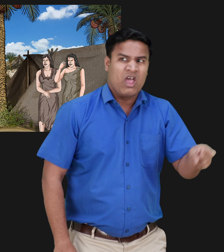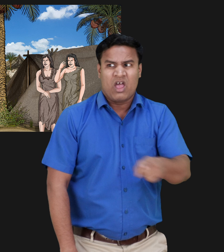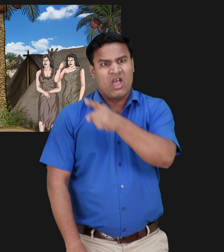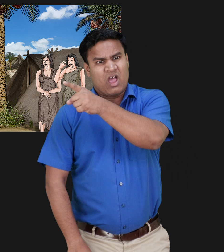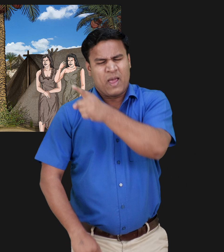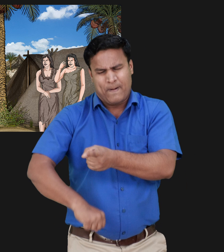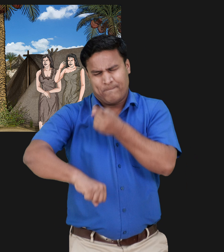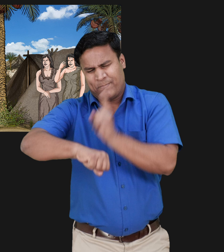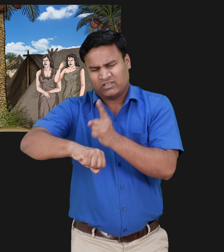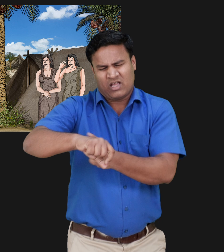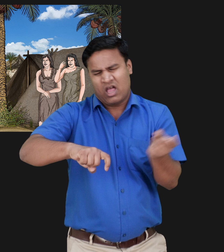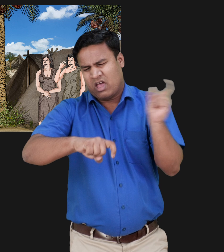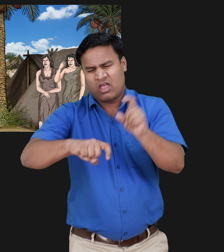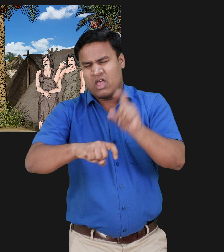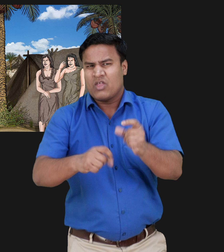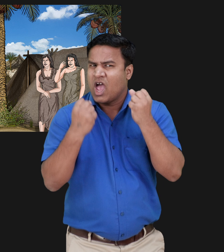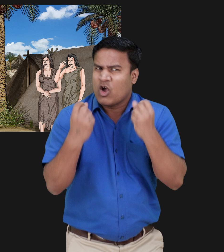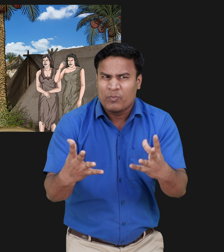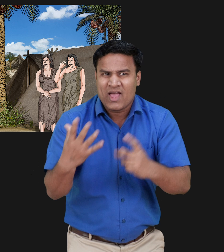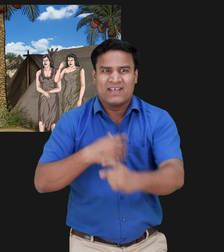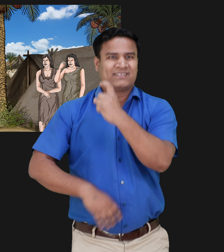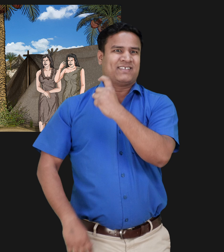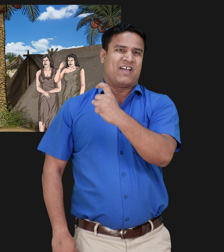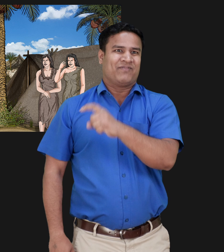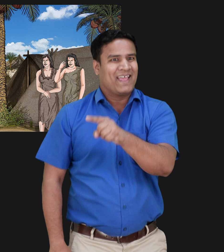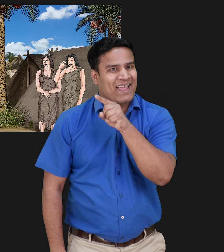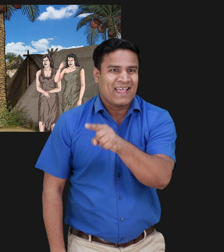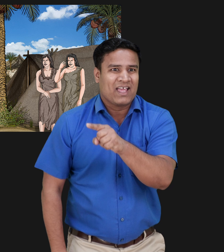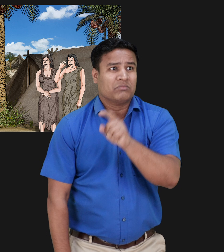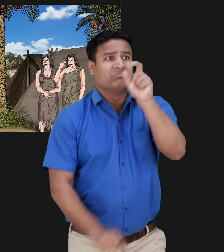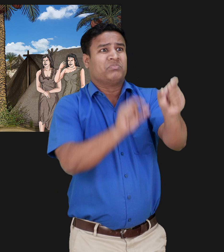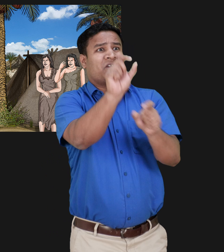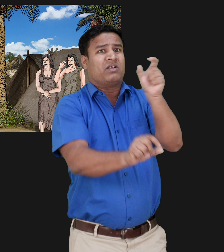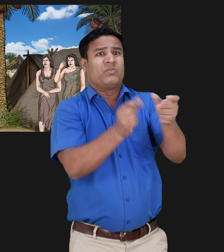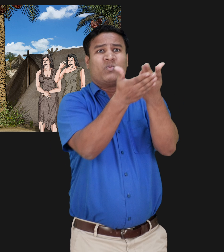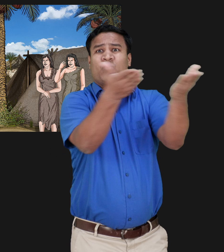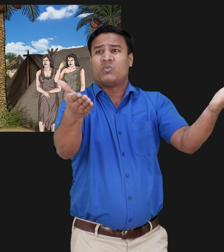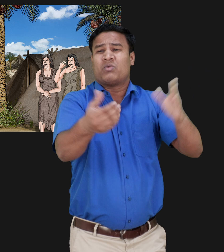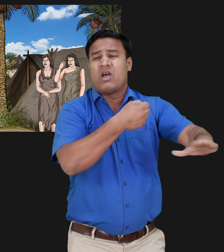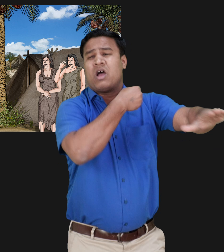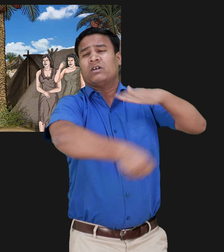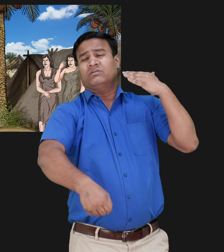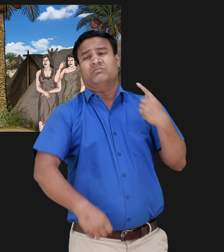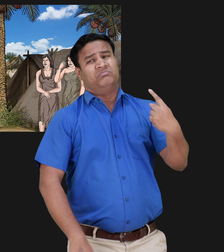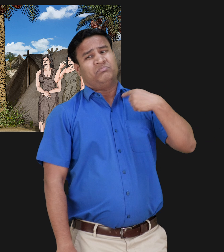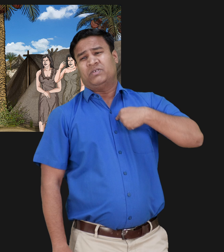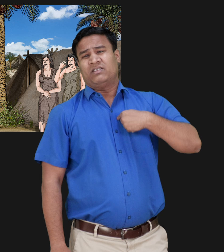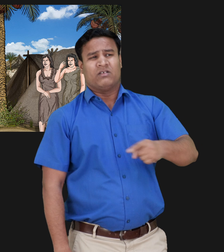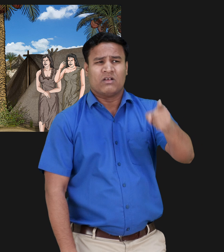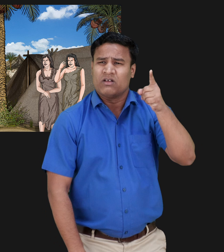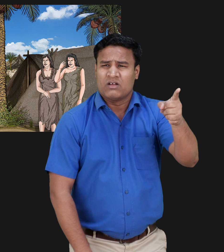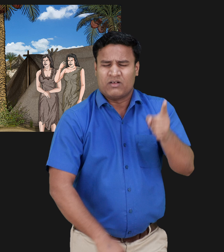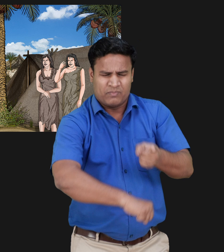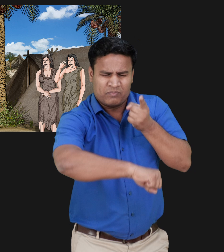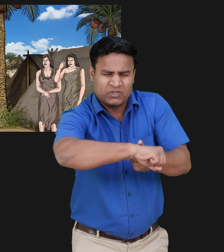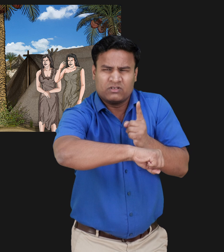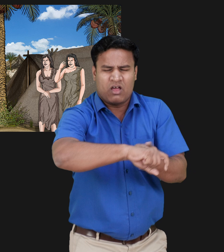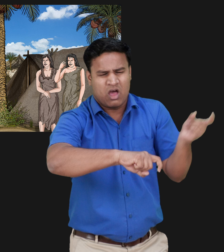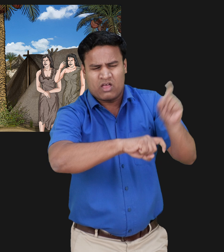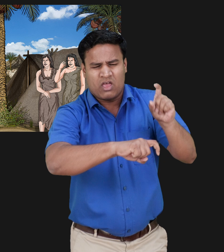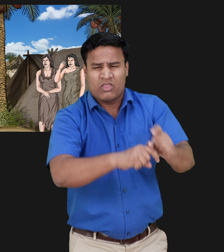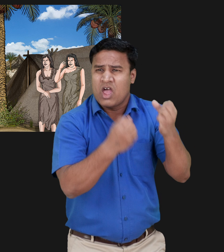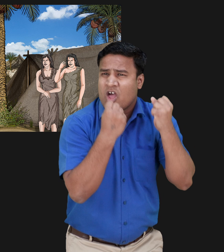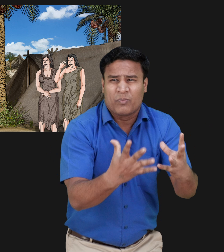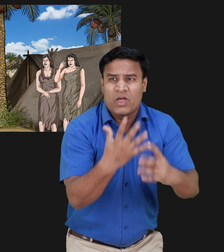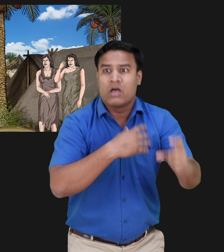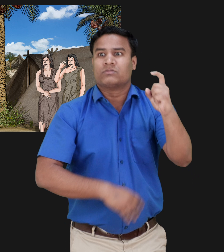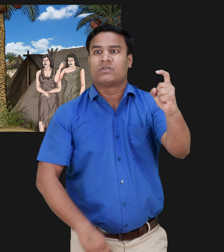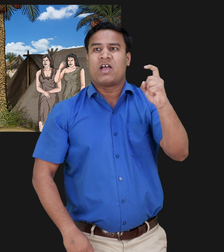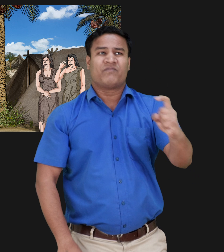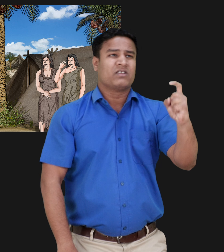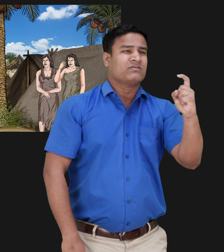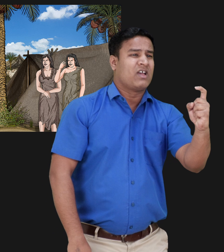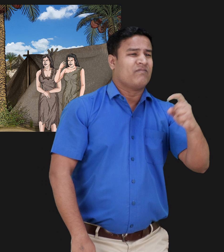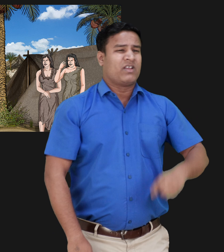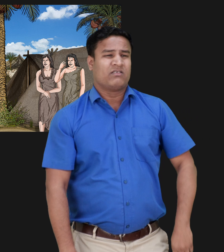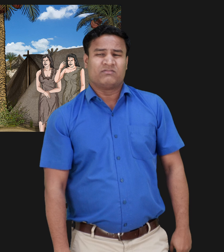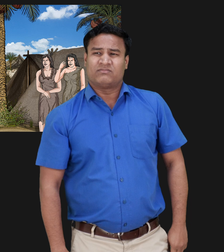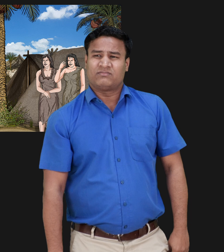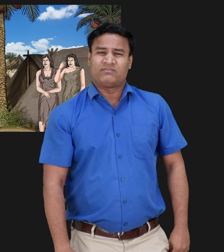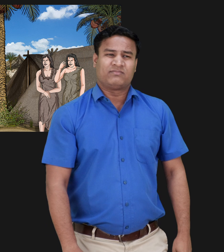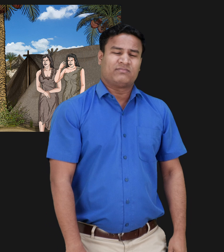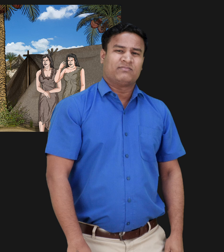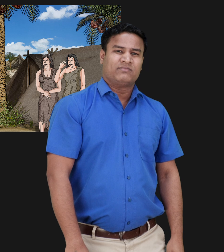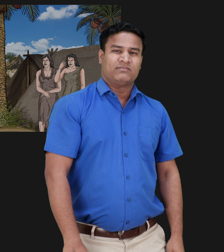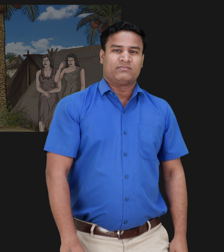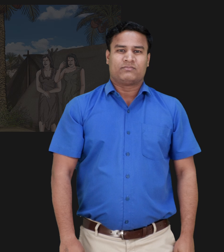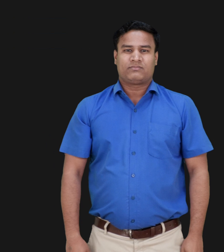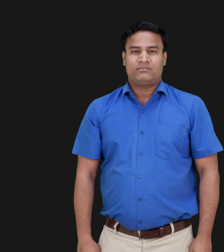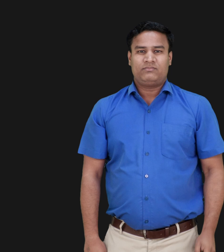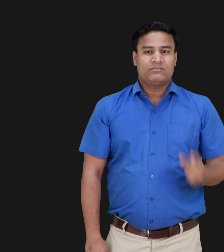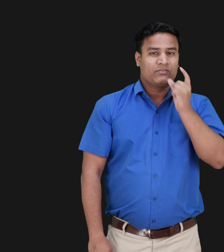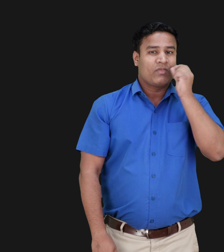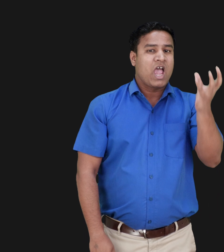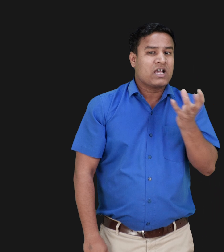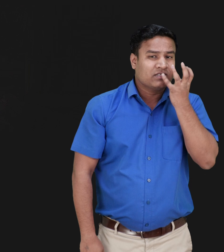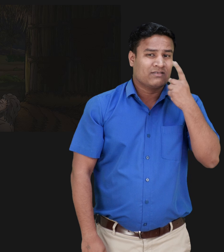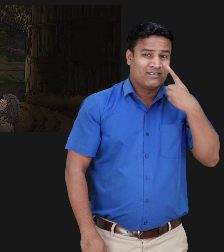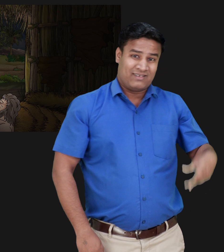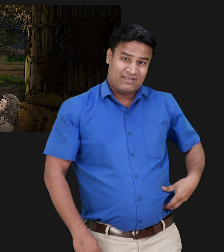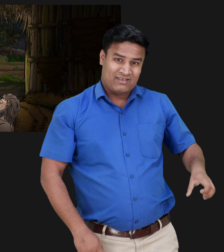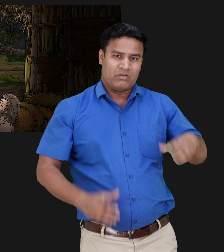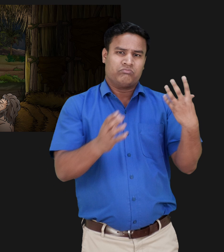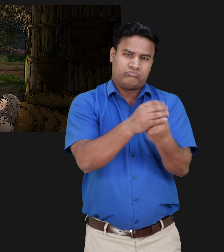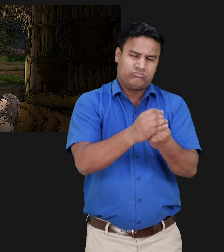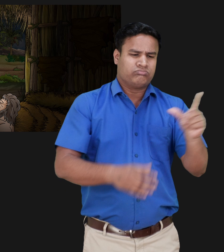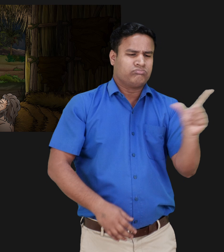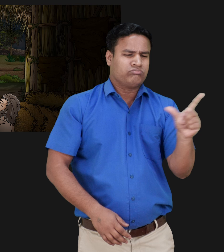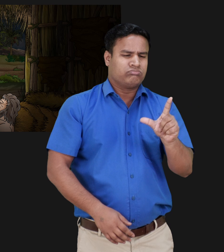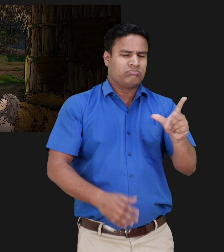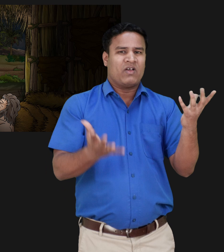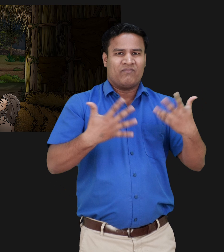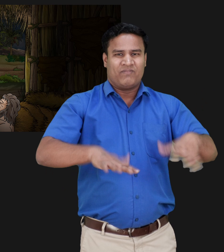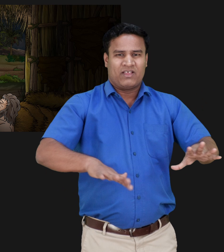If Cain is avenged sevenfold, then Lamech seventy-sevenfold.”